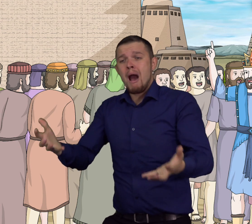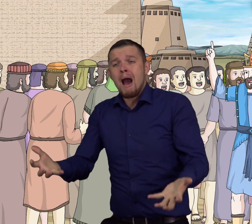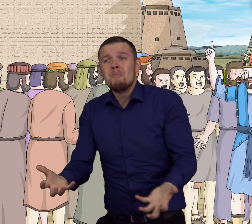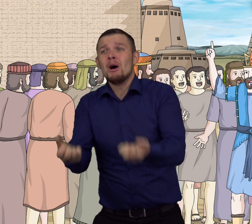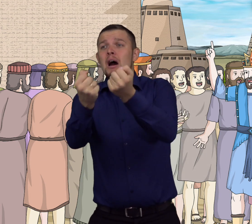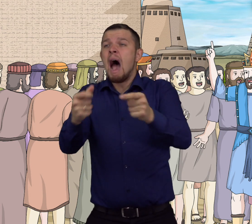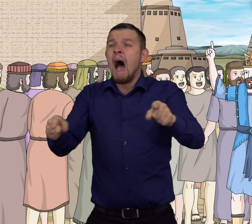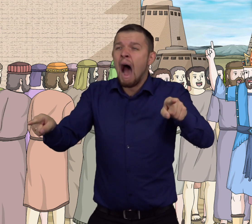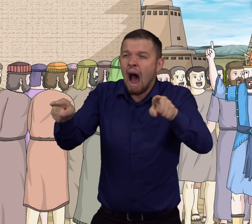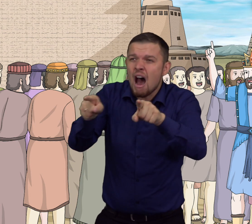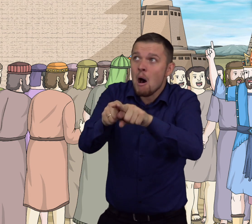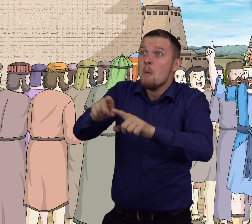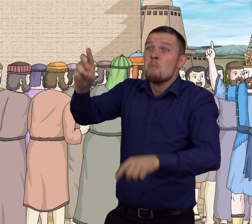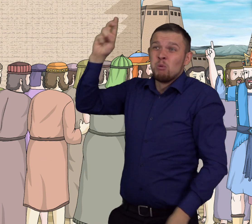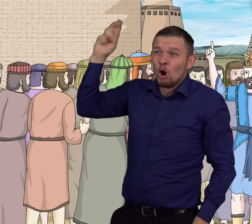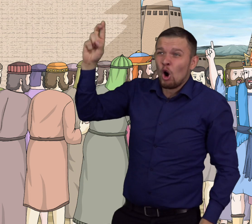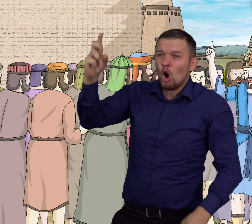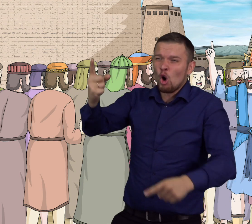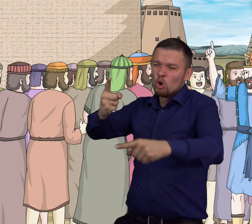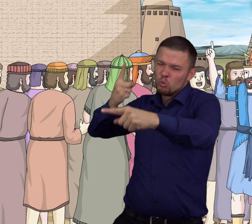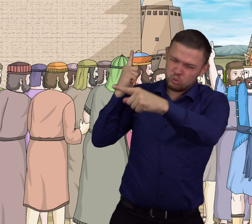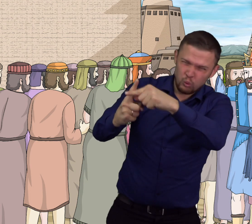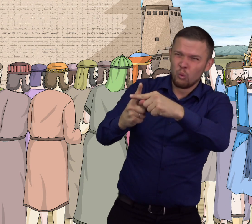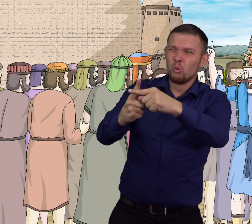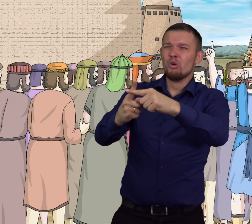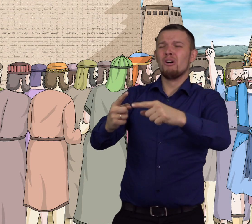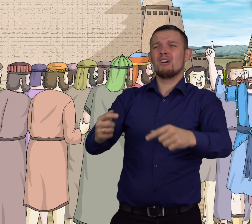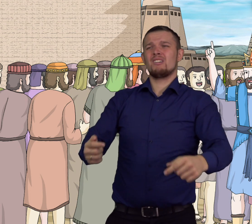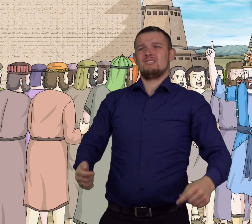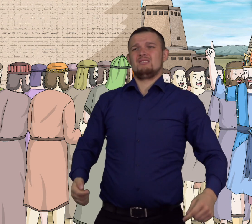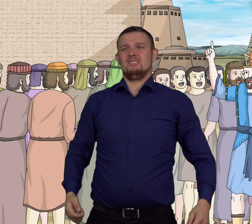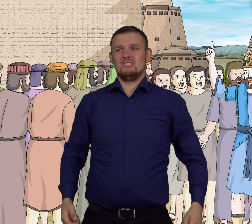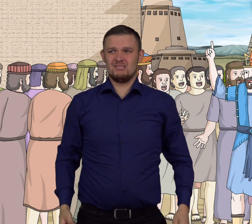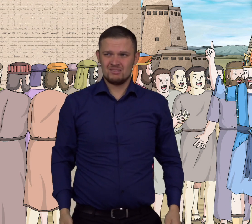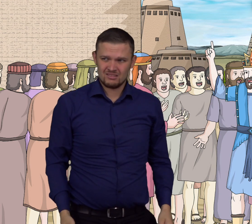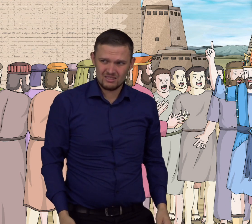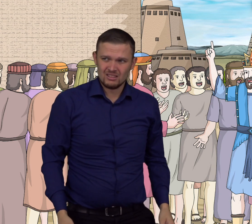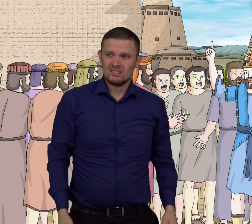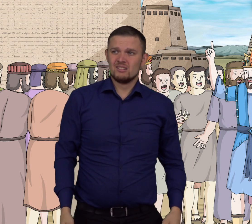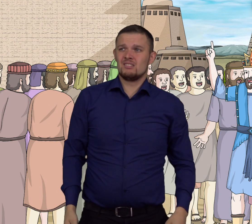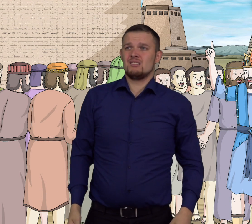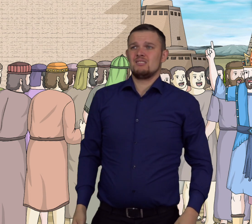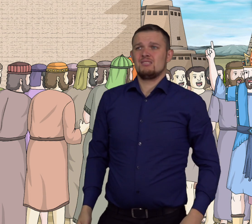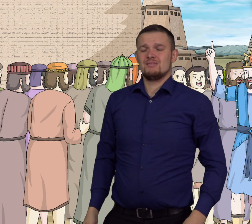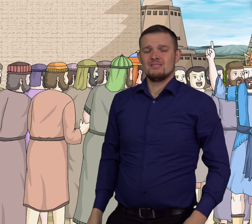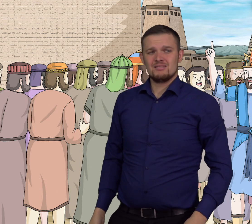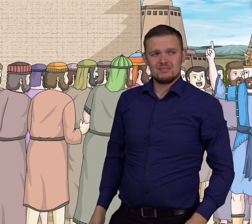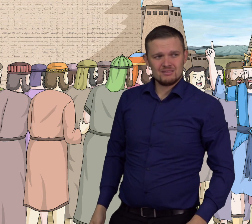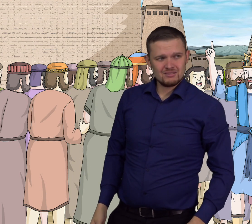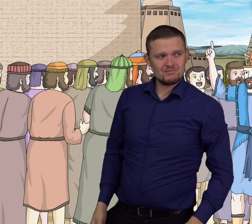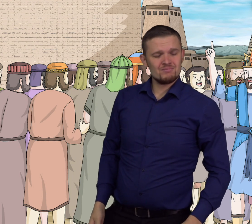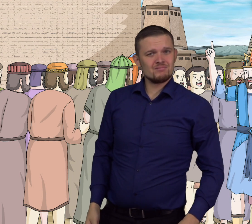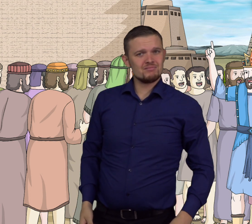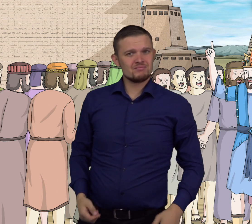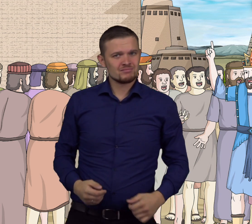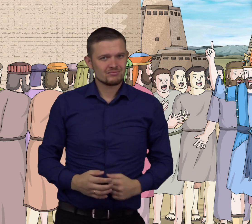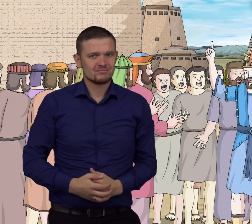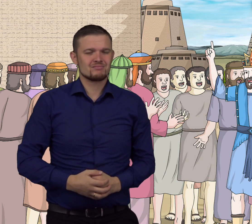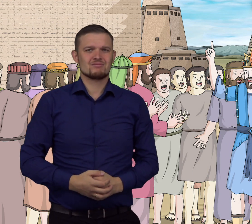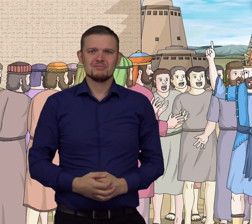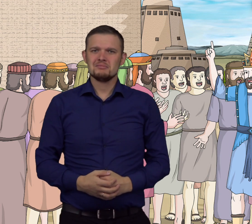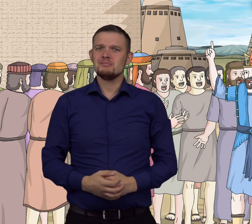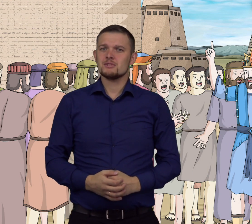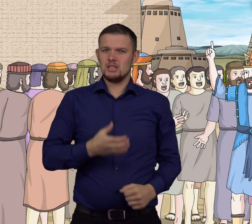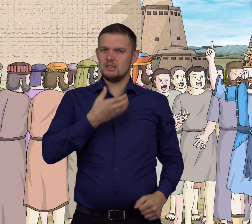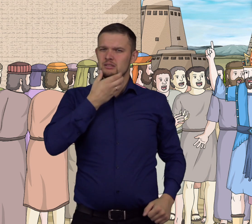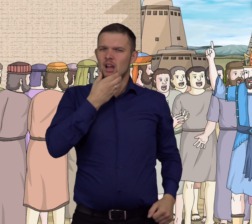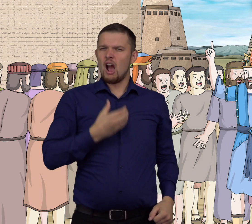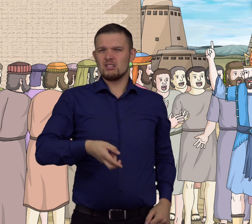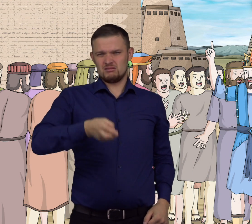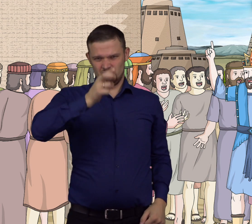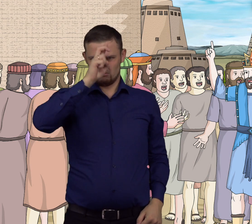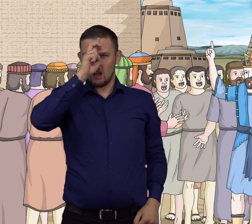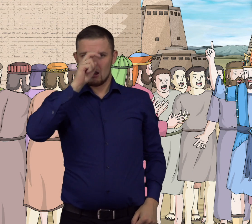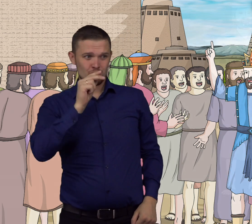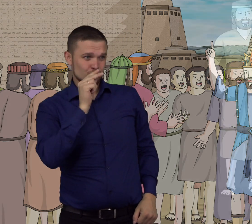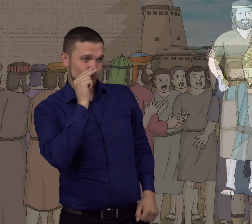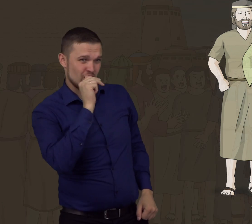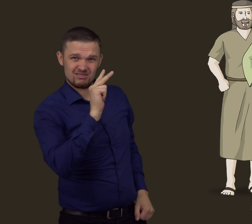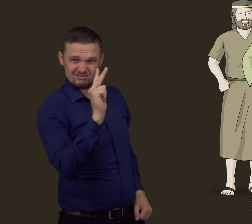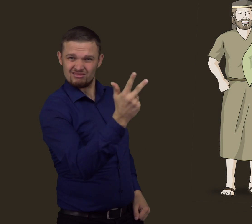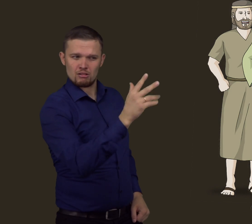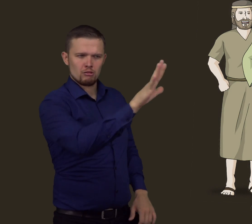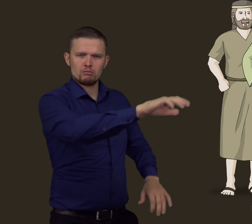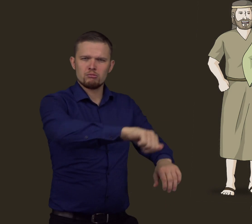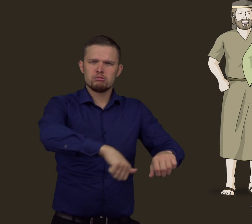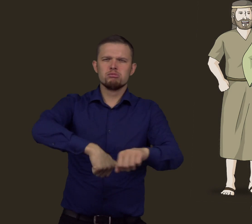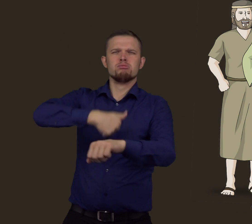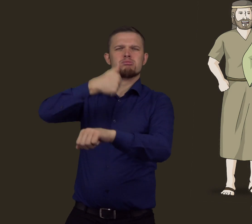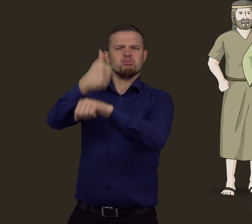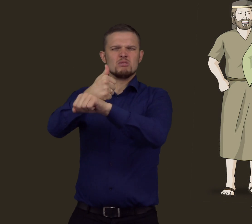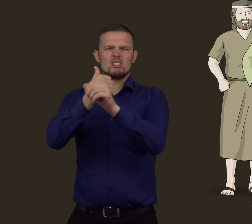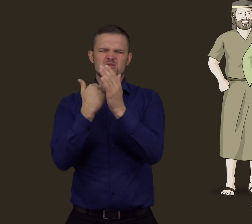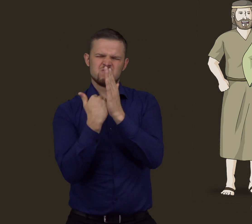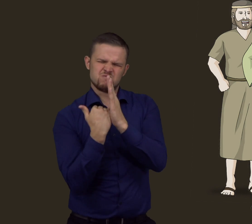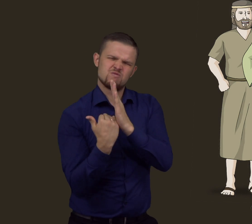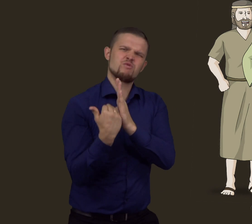For there is no other god who can deliver in this way.”